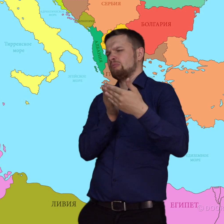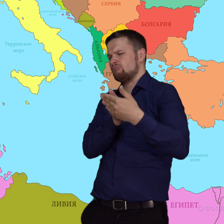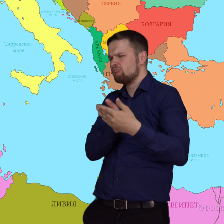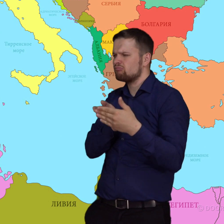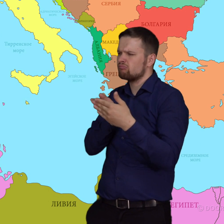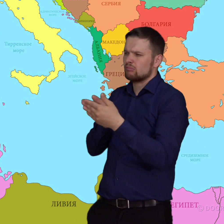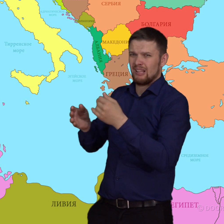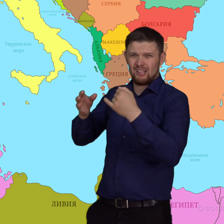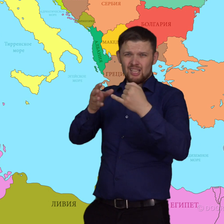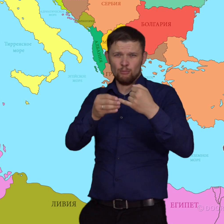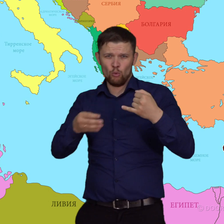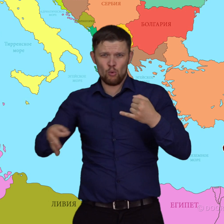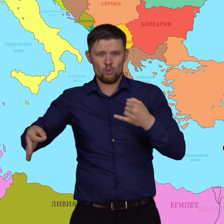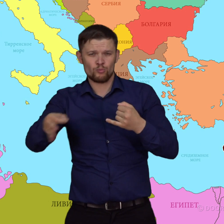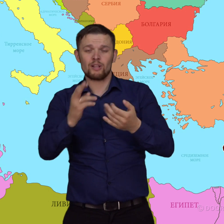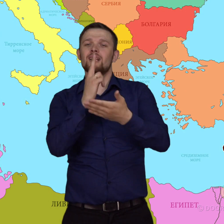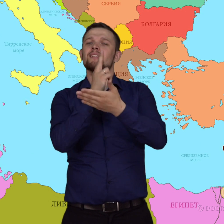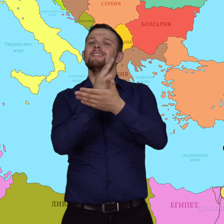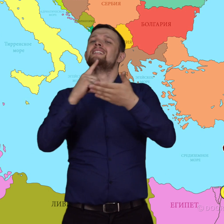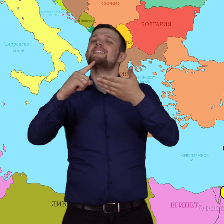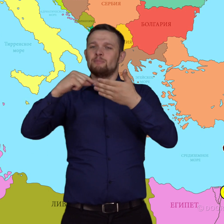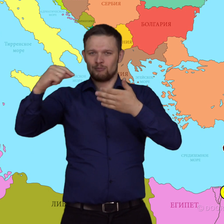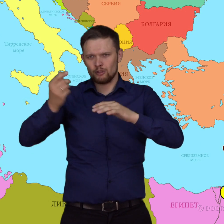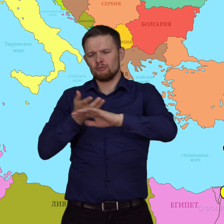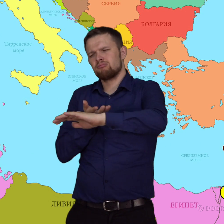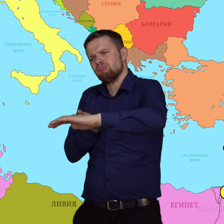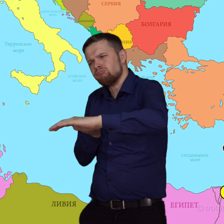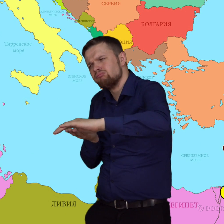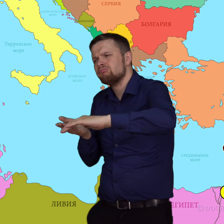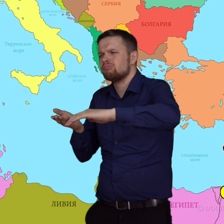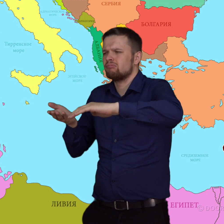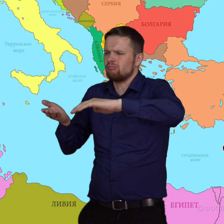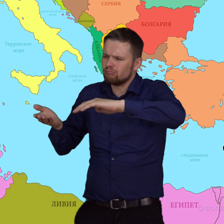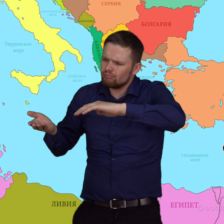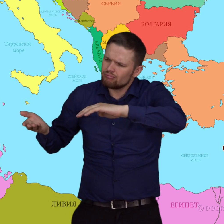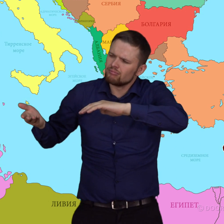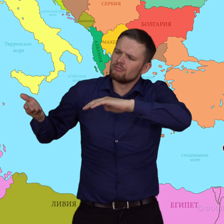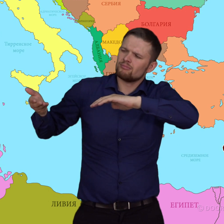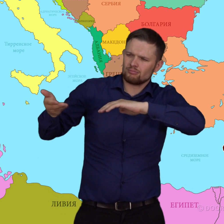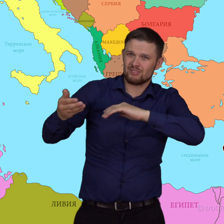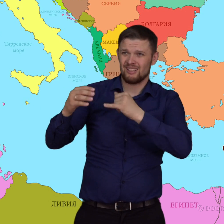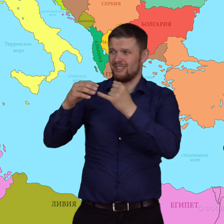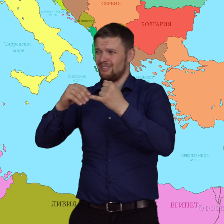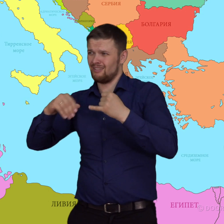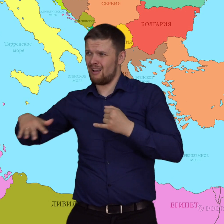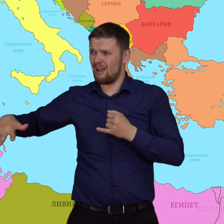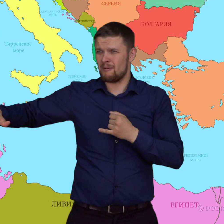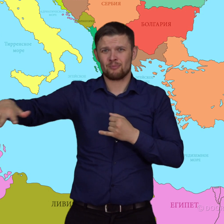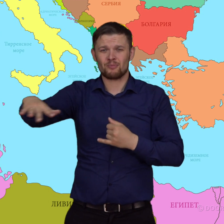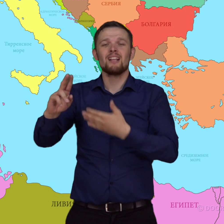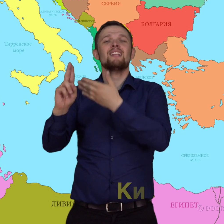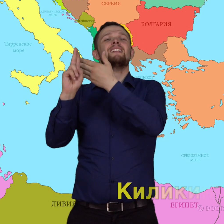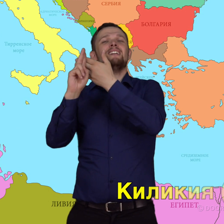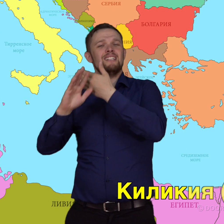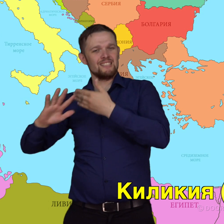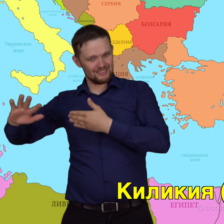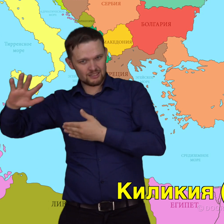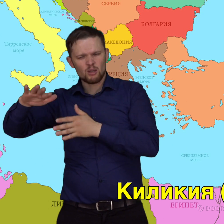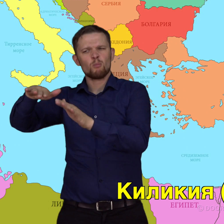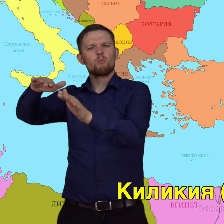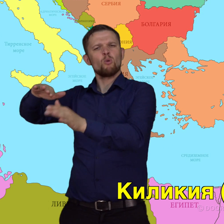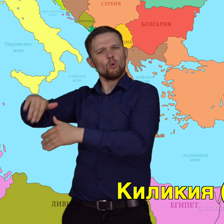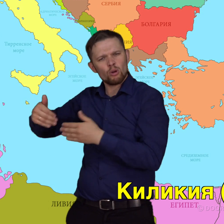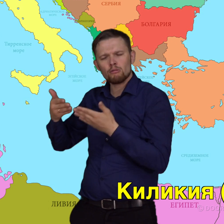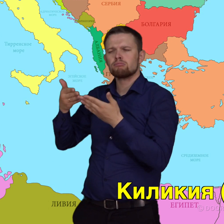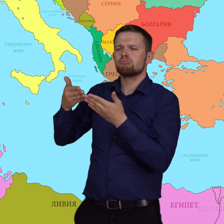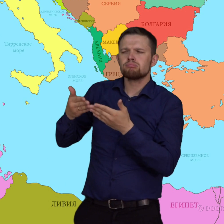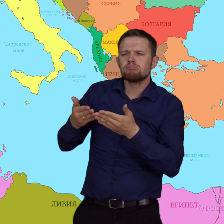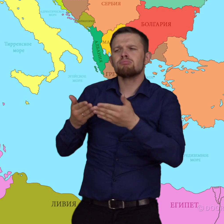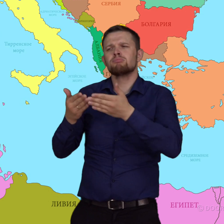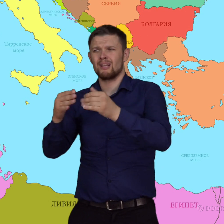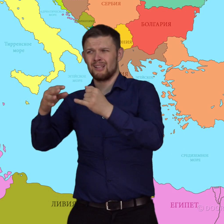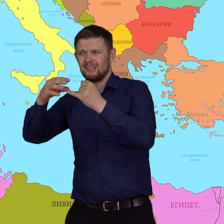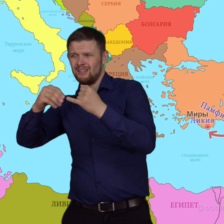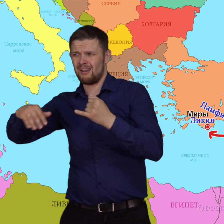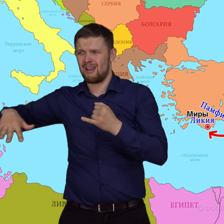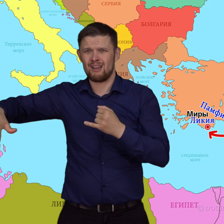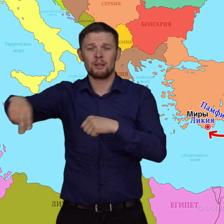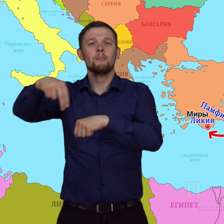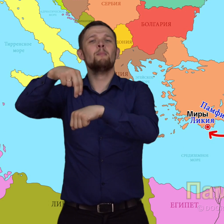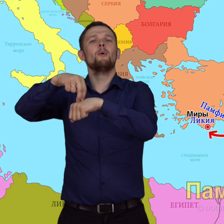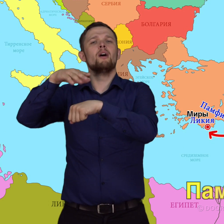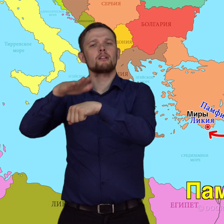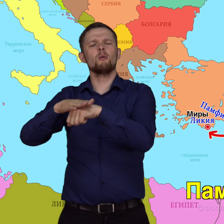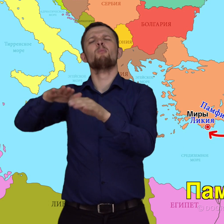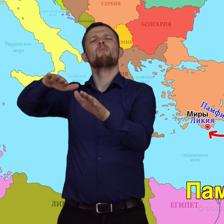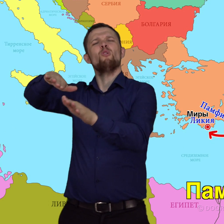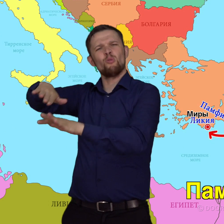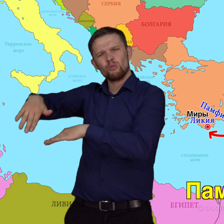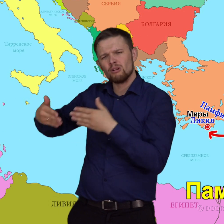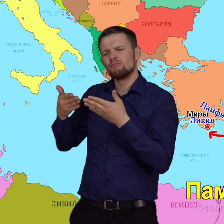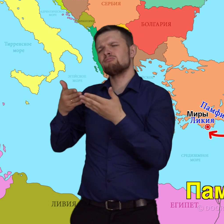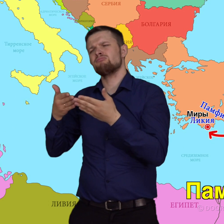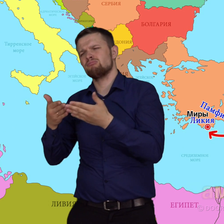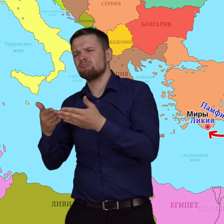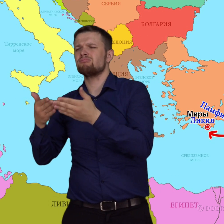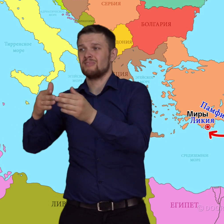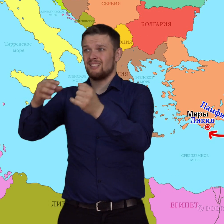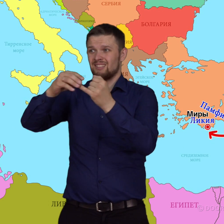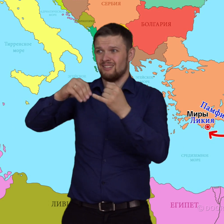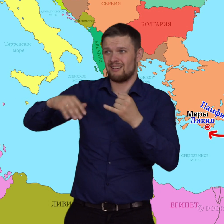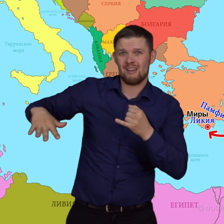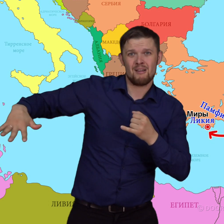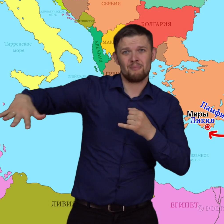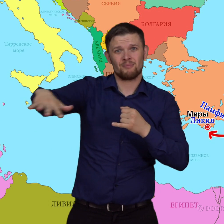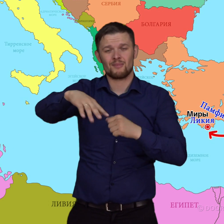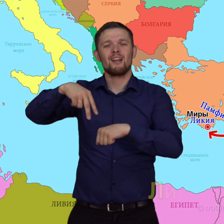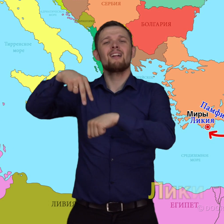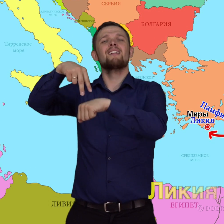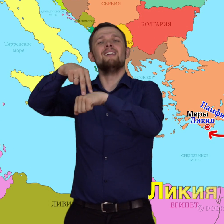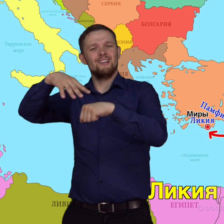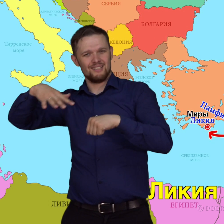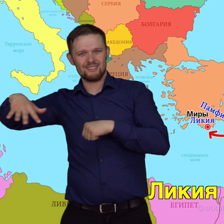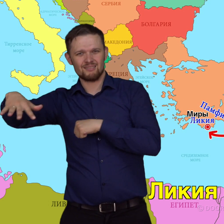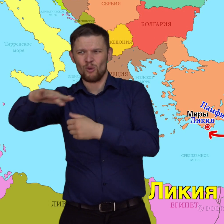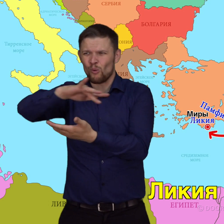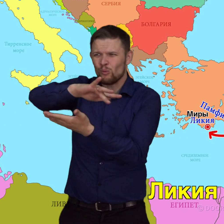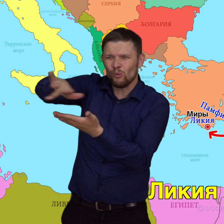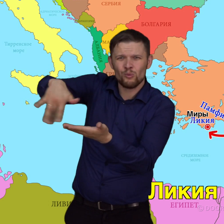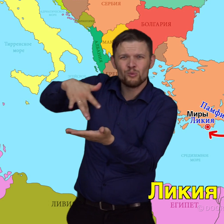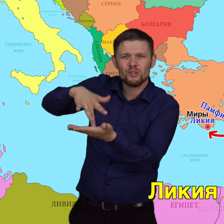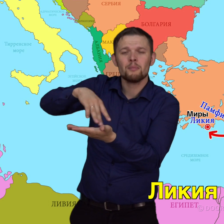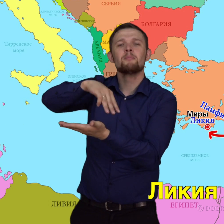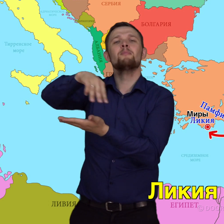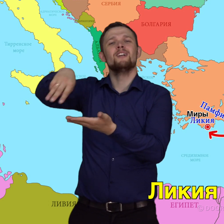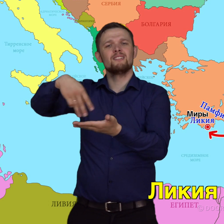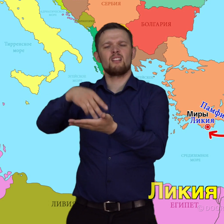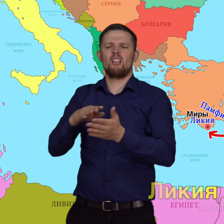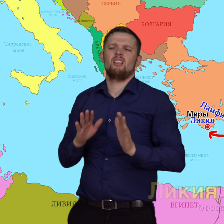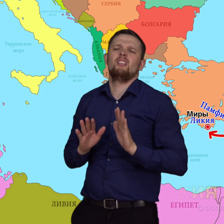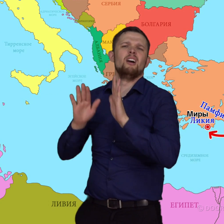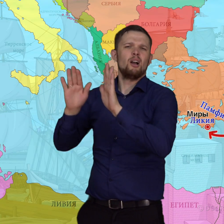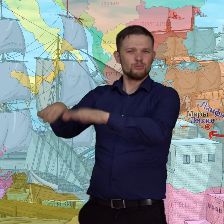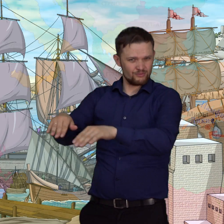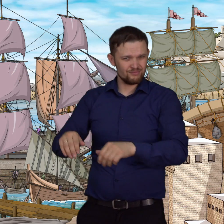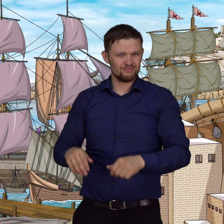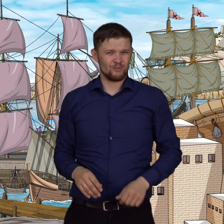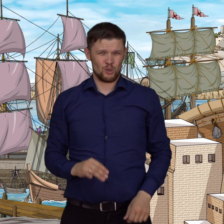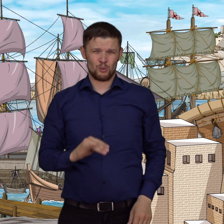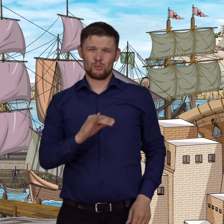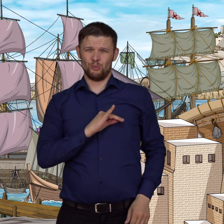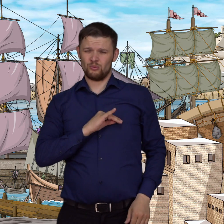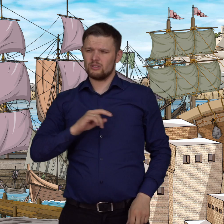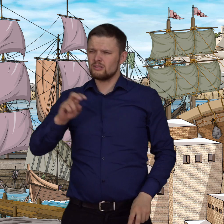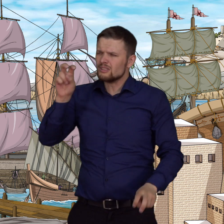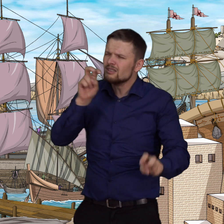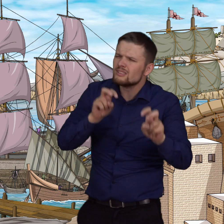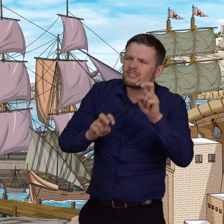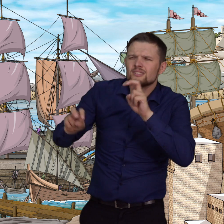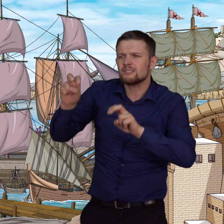After putting out from there, we sailed to the lee of Cyprus because the winds were against us. And when we had sailed across the open sea off the coast of Cilicia and Pamphylia, we came to Myra in Lycia.